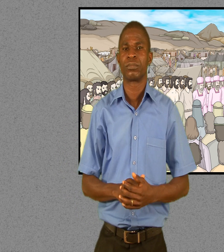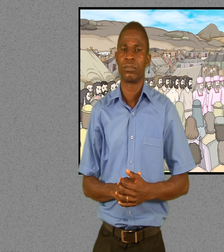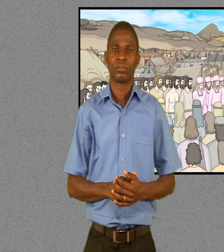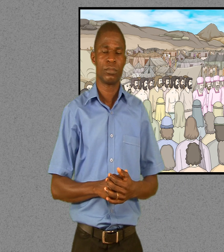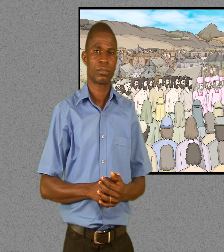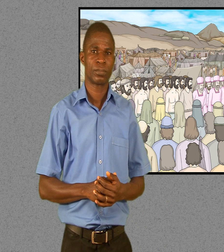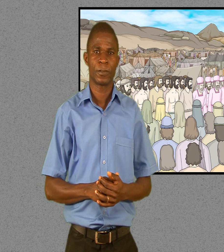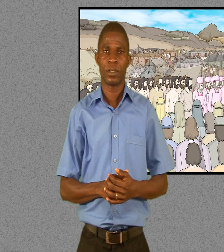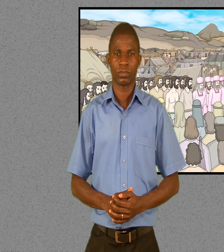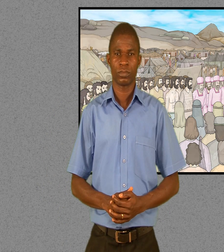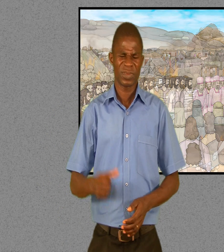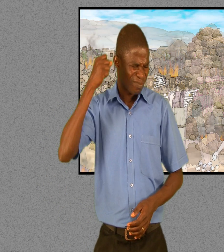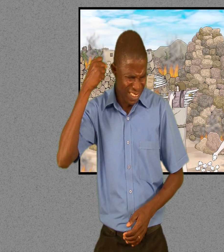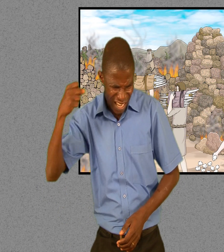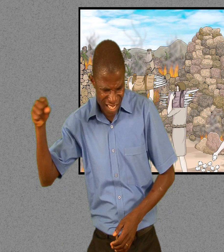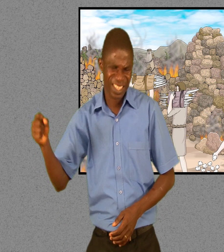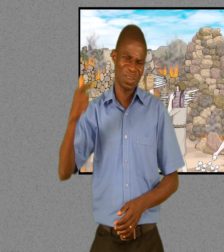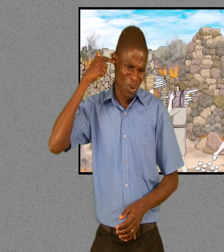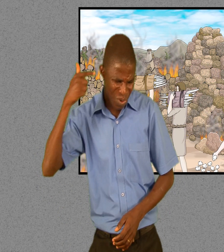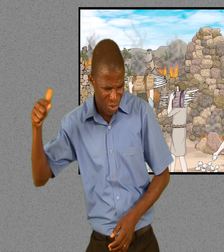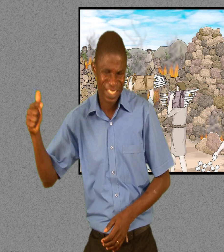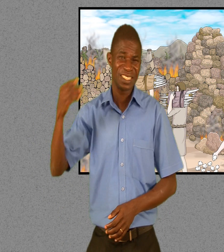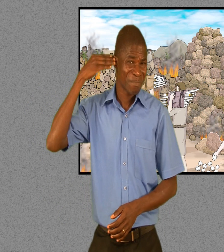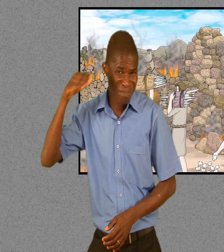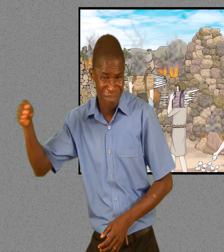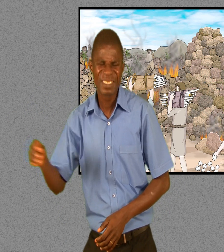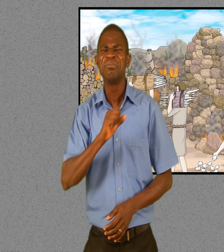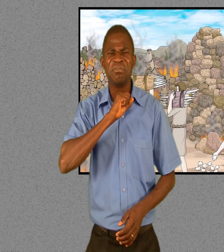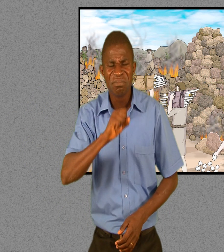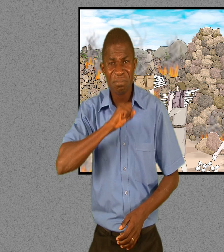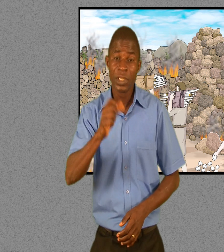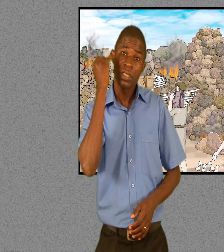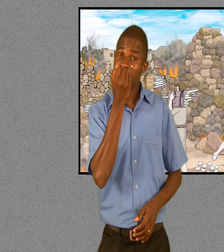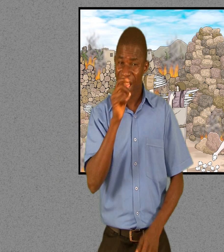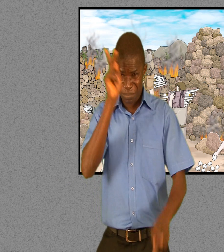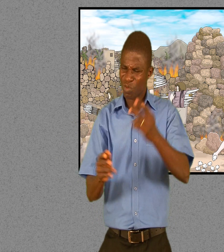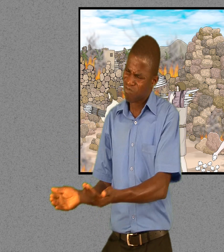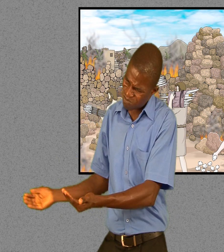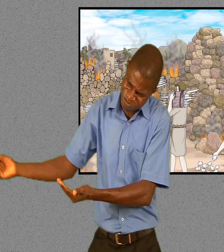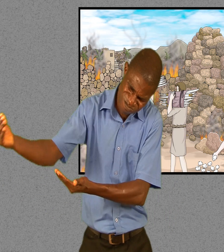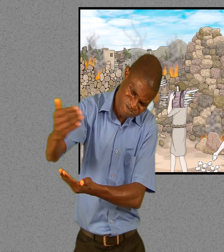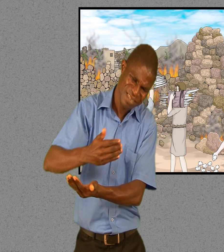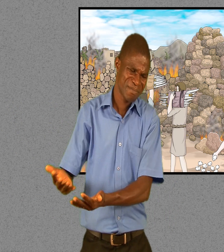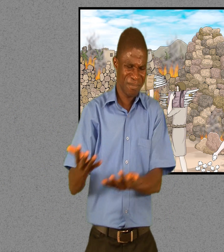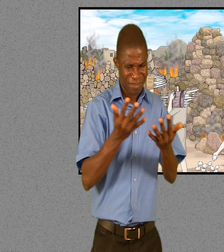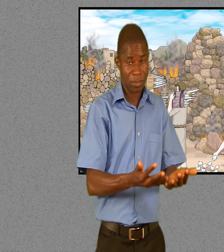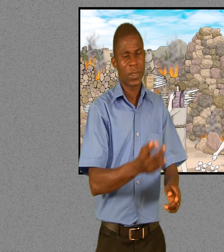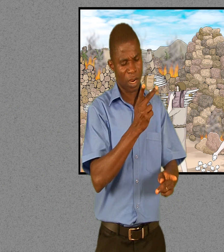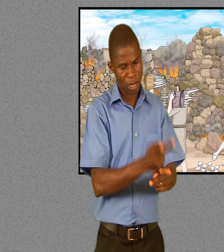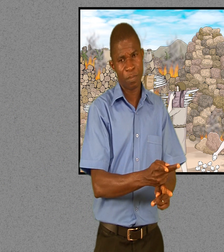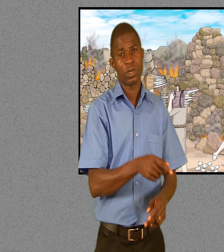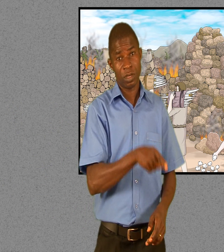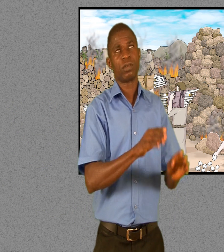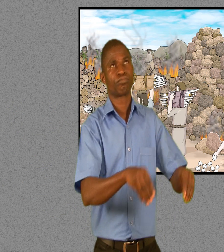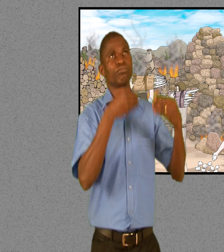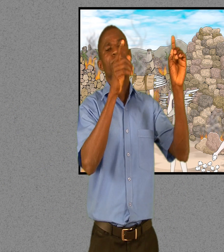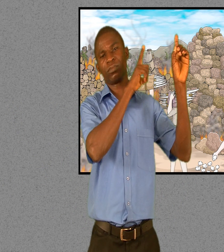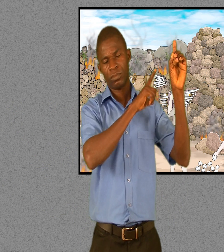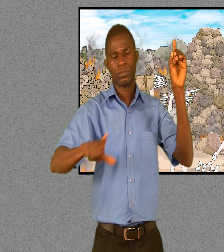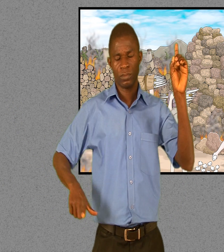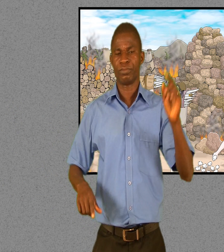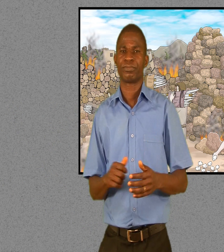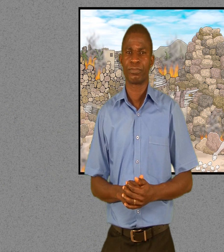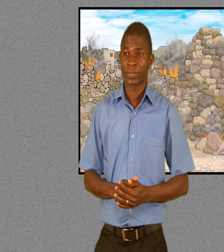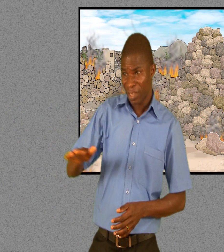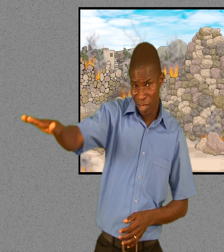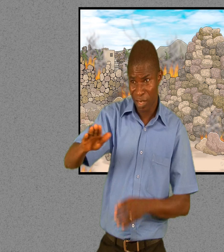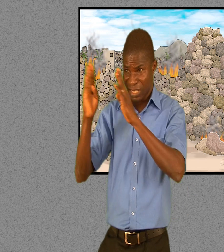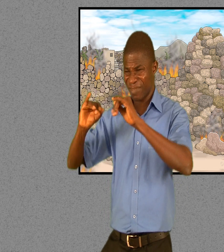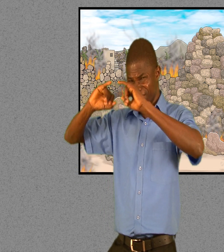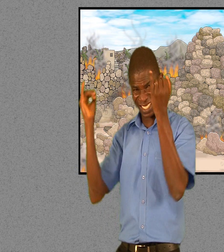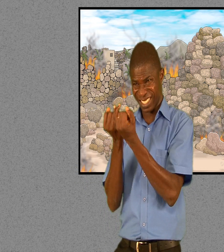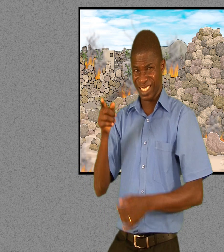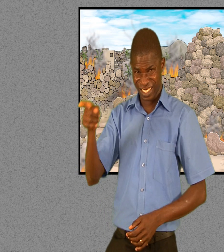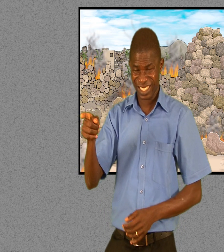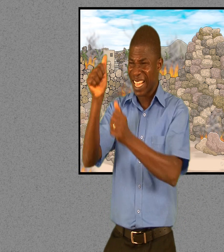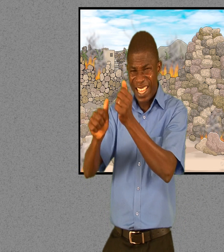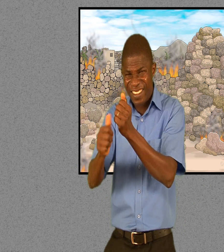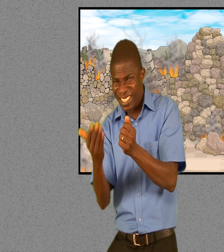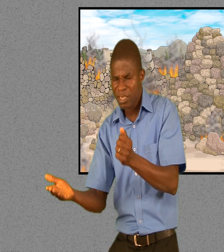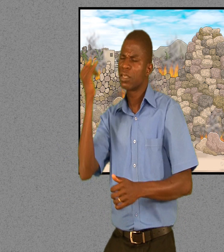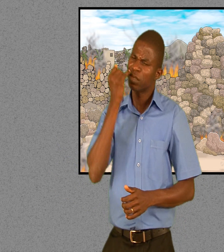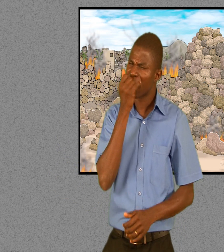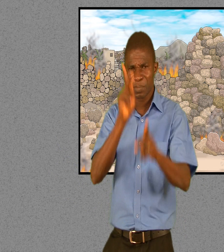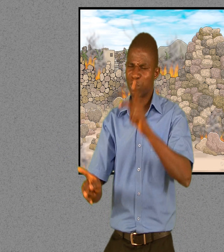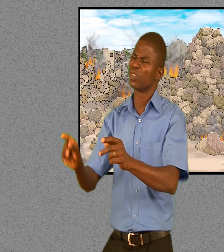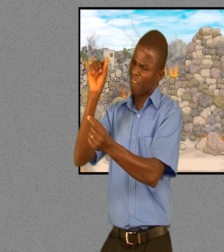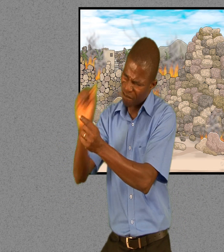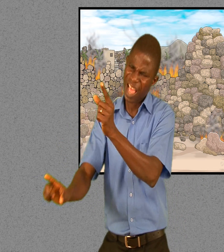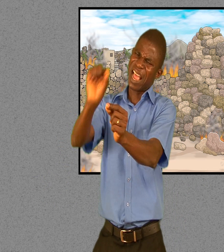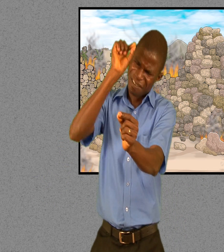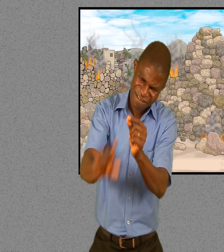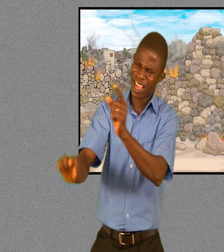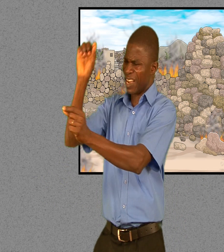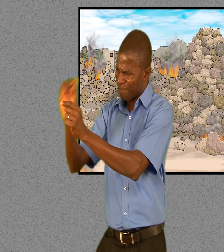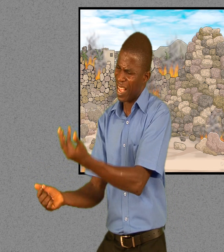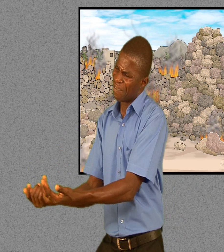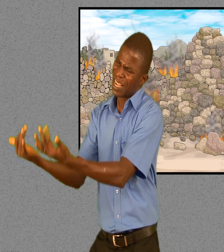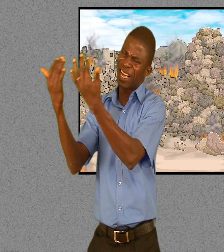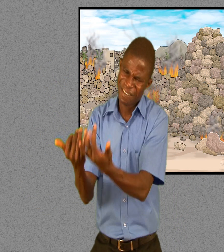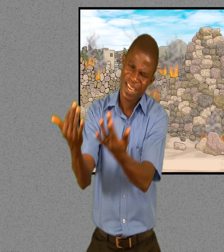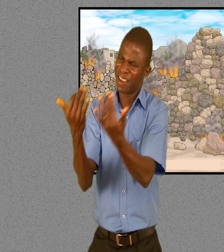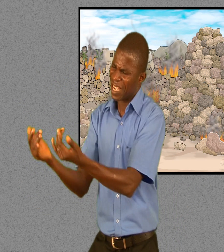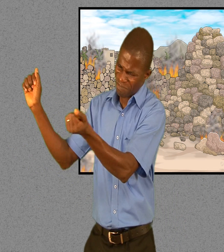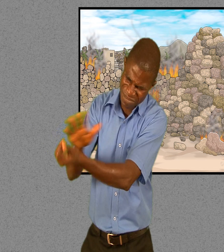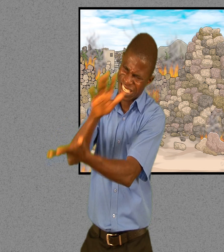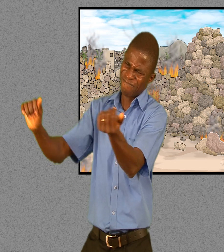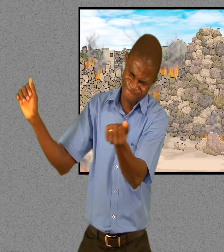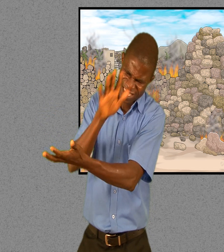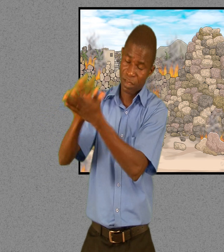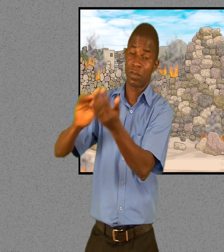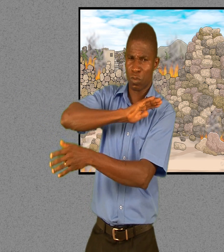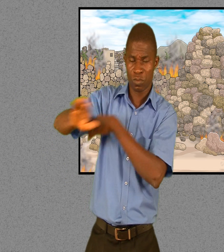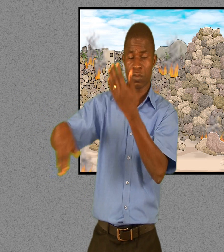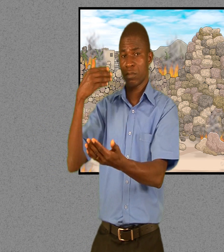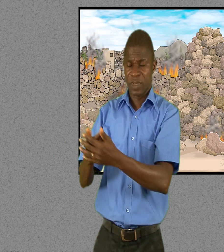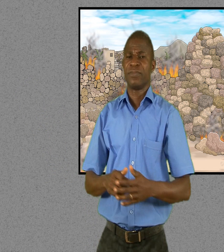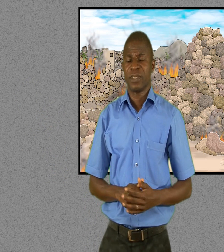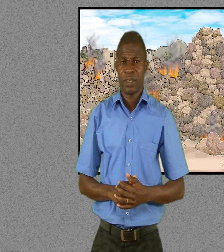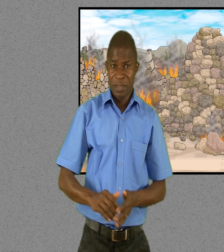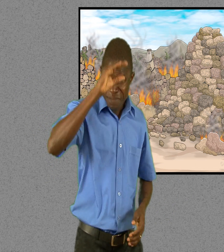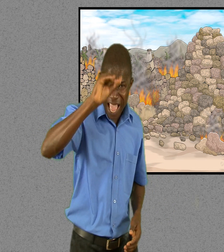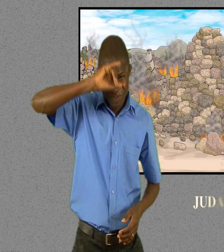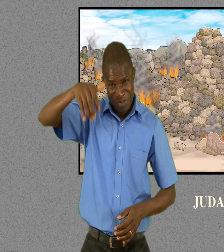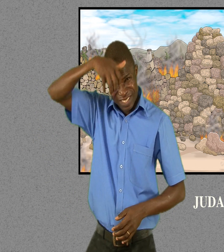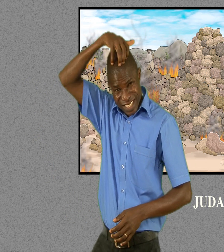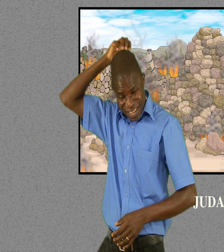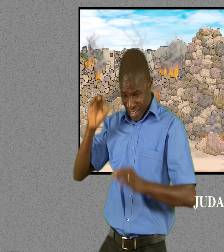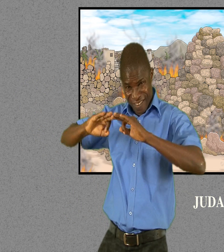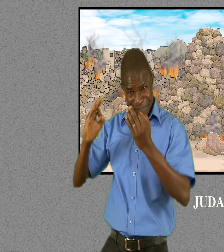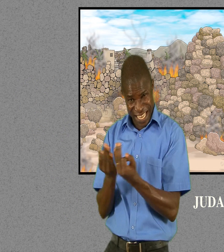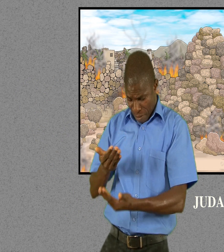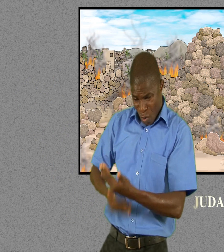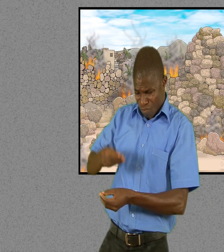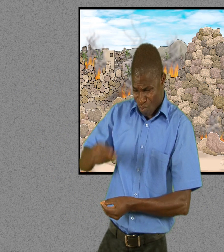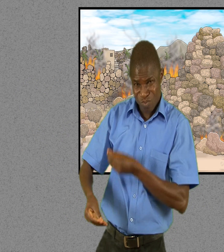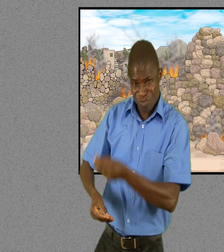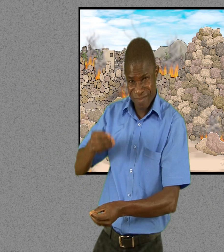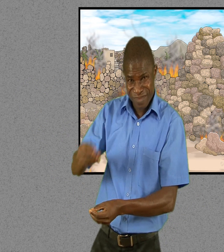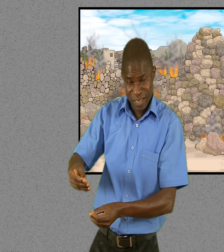The Israelites, however, acted unfaithfully regarding the things devoted to destruction.